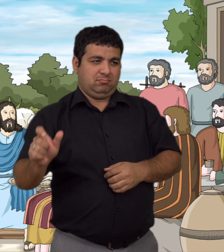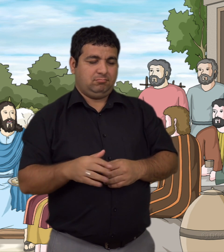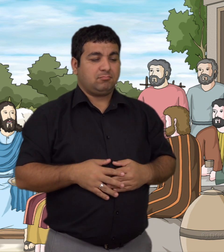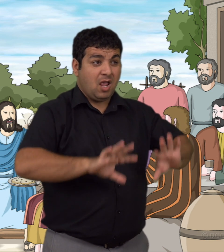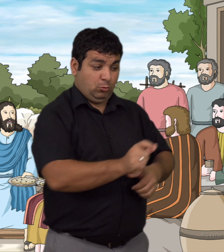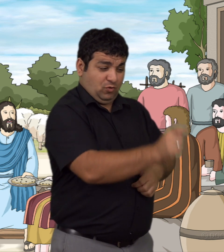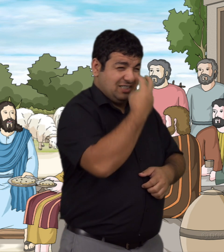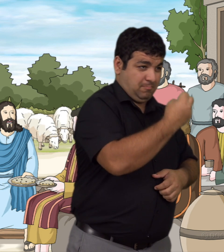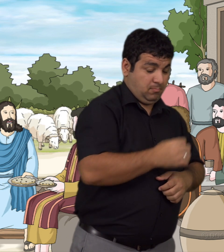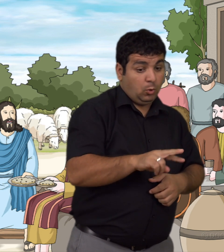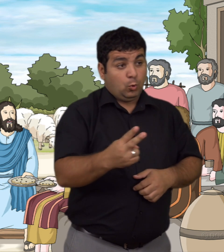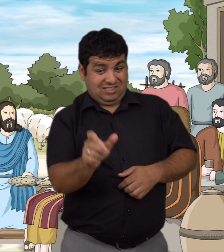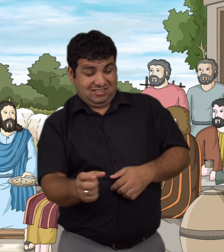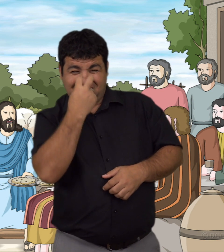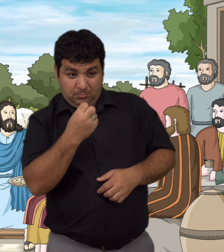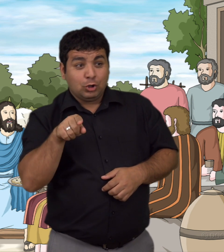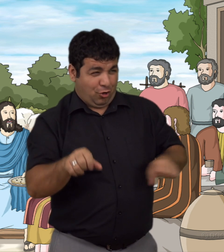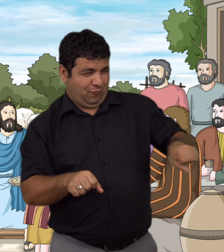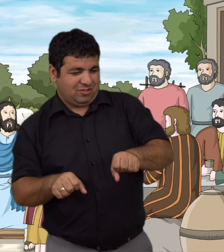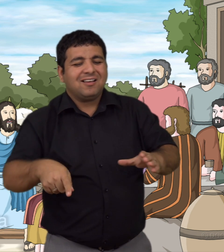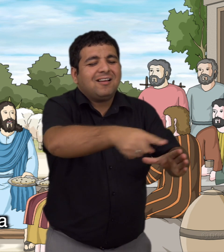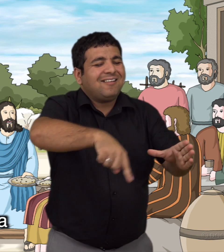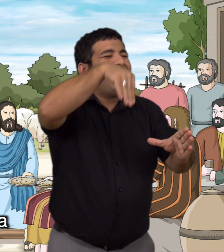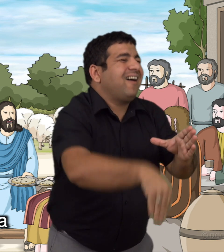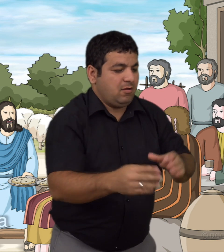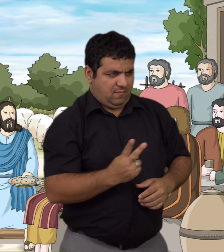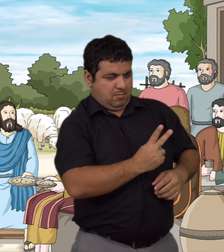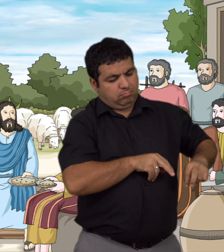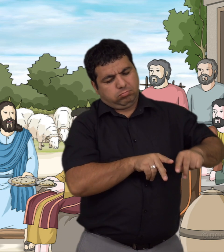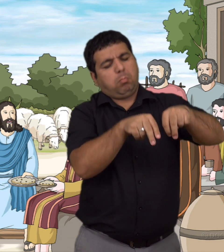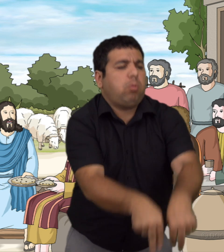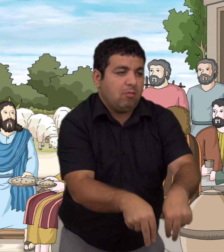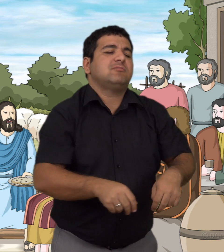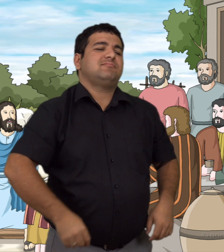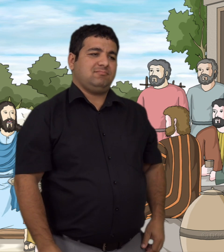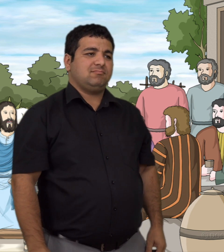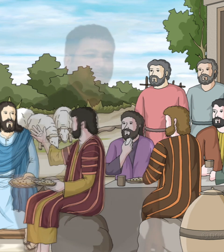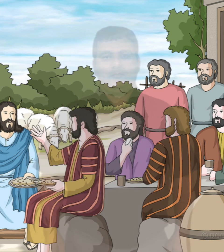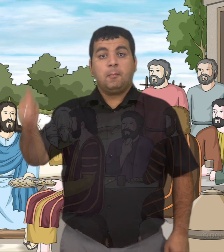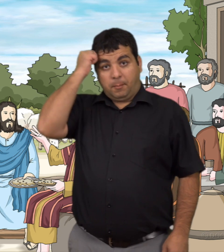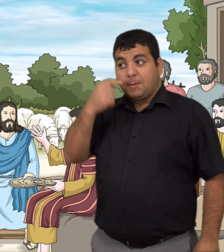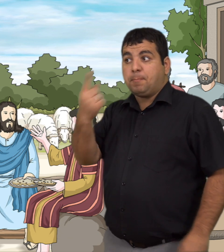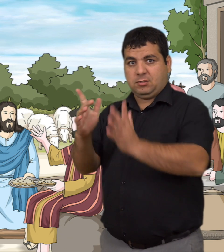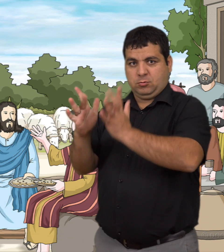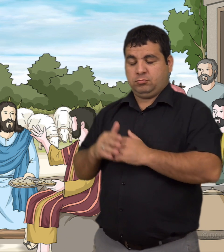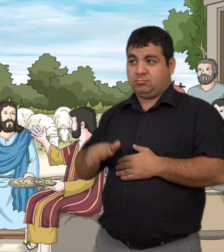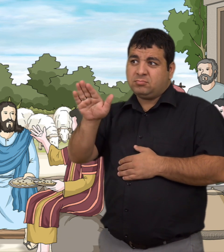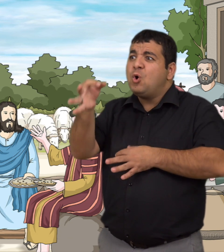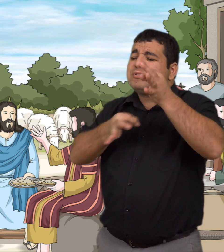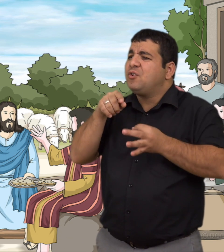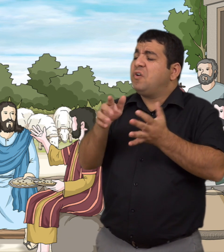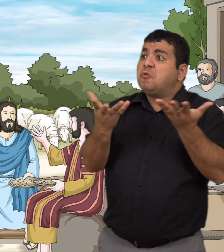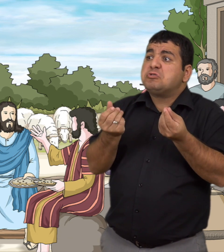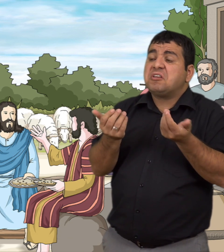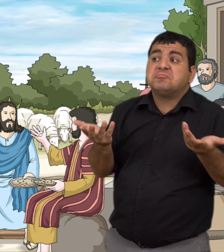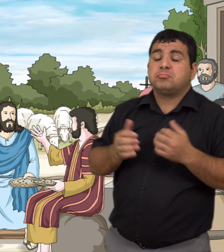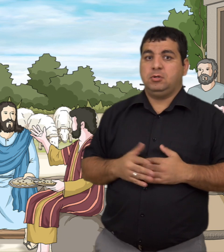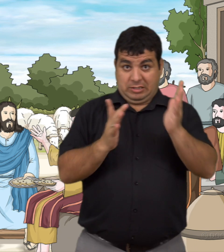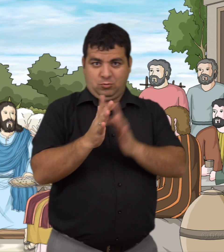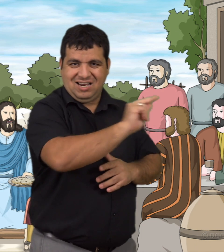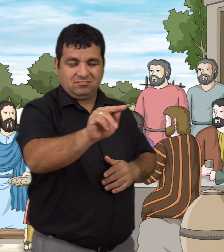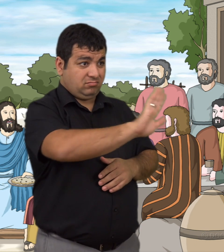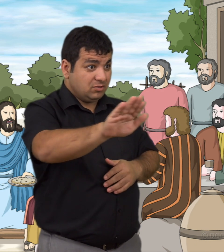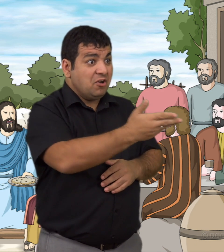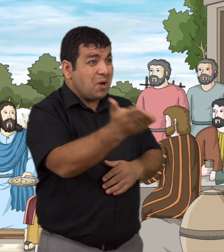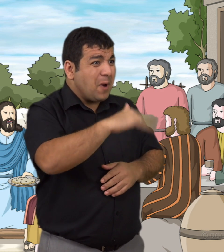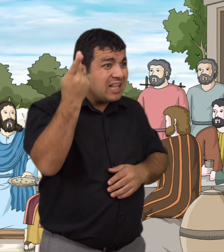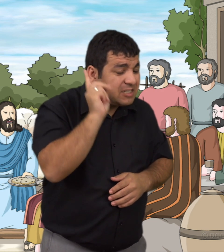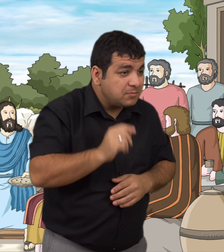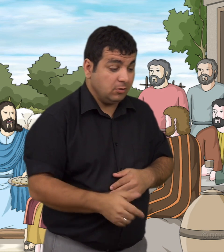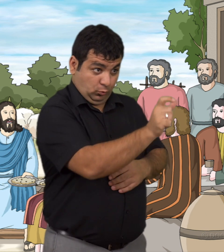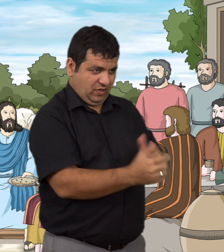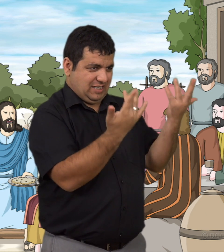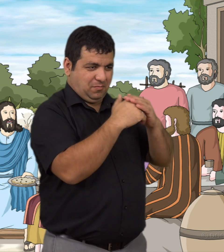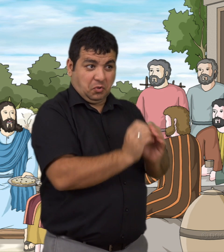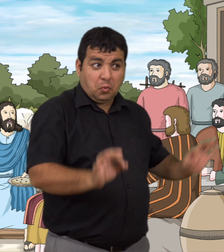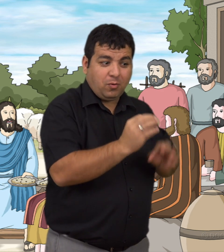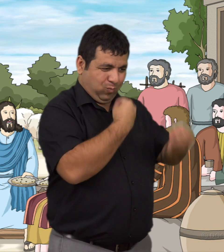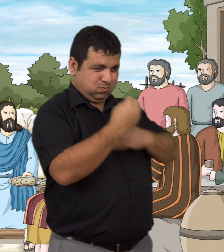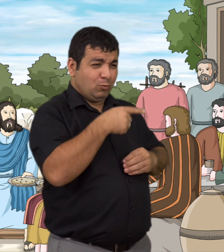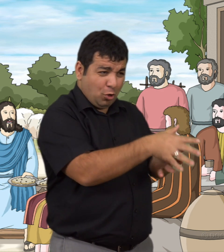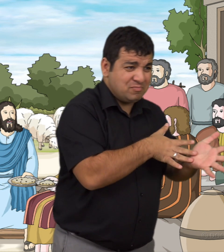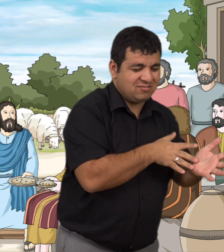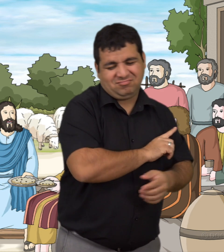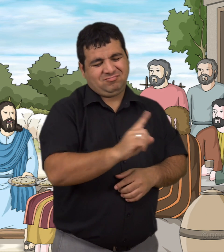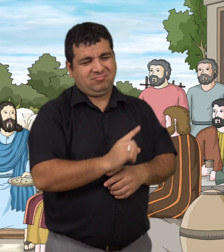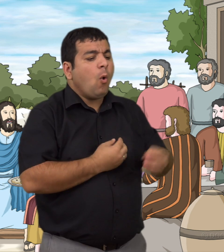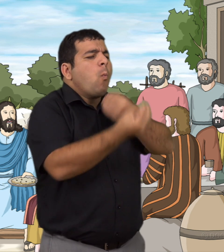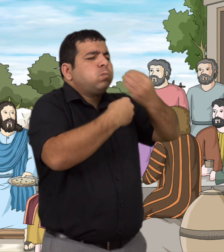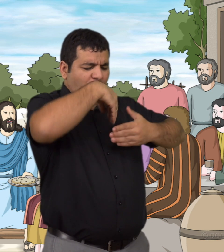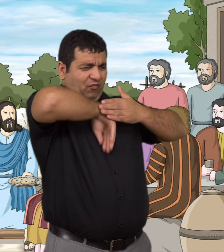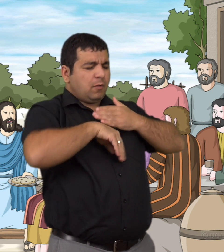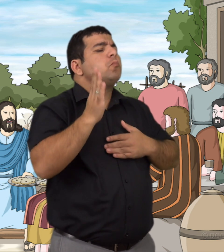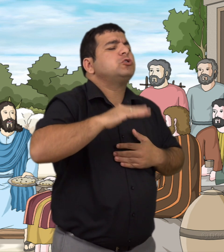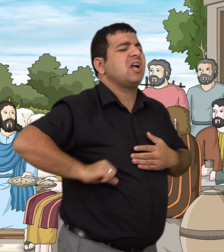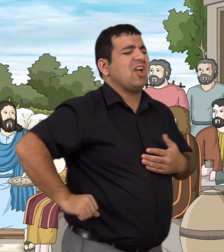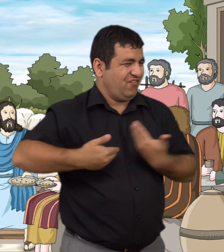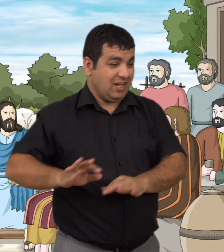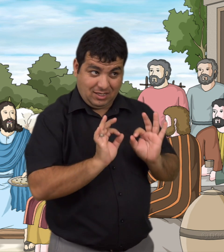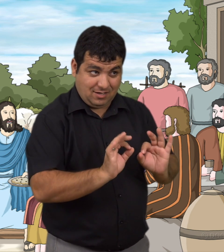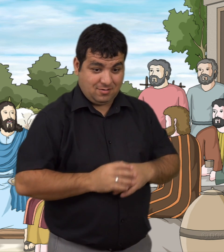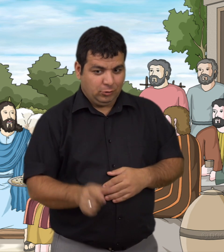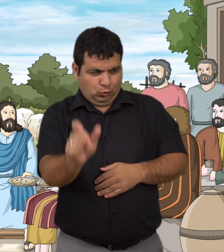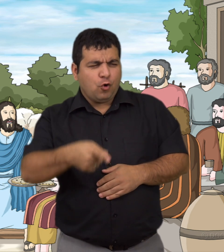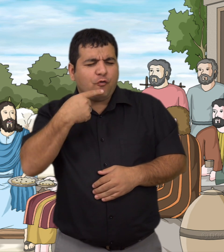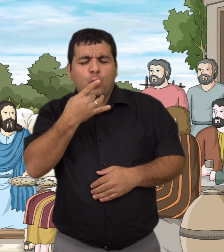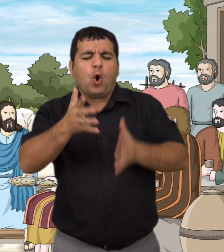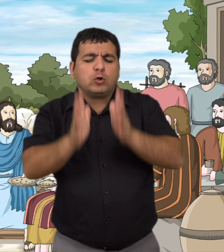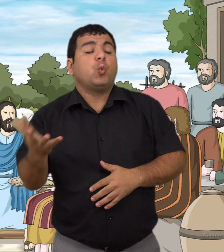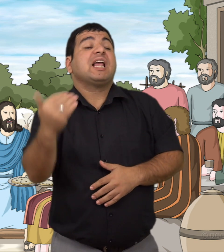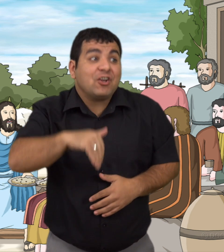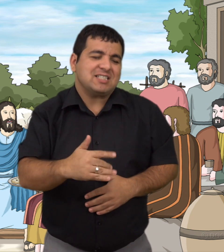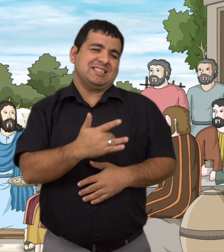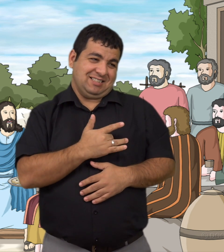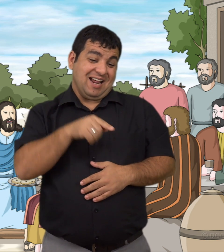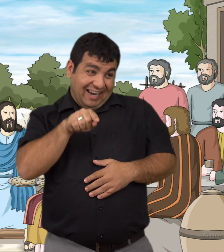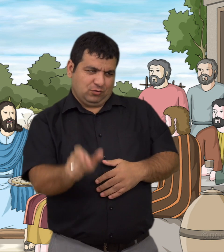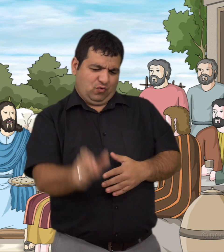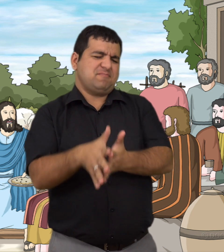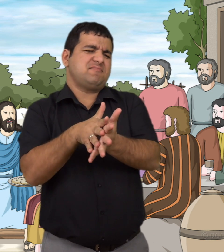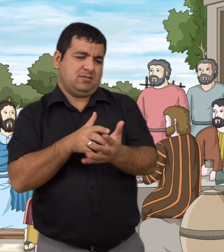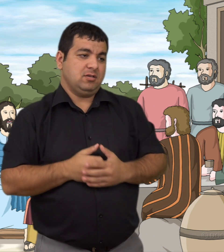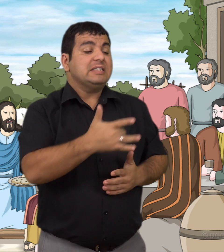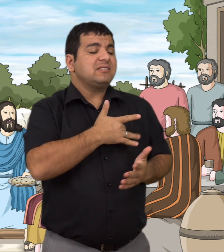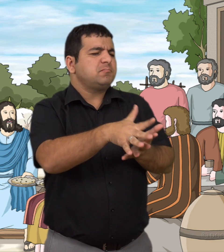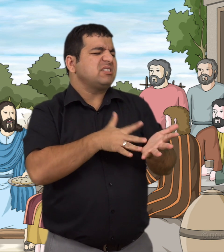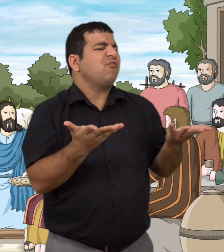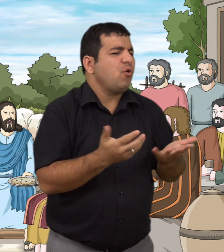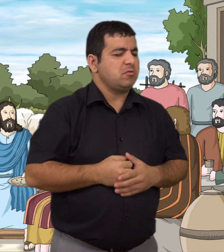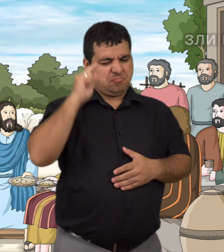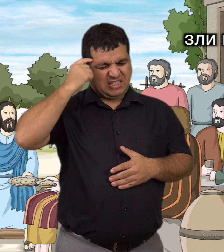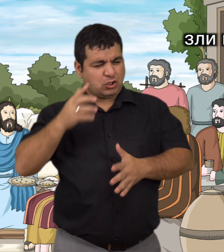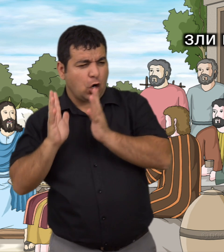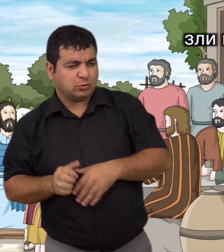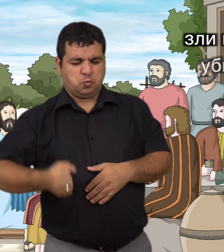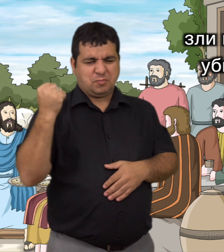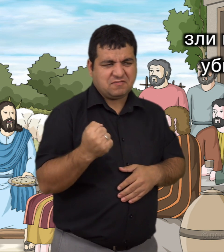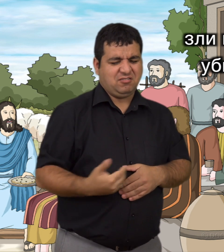Peter said to Him, “Explain this parable to us.” “Do you still not understand?” Jesus asked. “Do you not yet realize that whatever enters the mouth goes into the stomach and then is eliminated? But the things that come out of the mouth come from the heart, and these things defile a man.